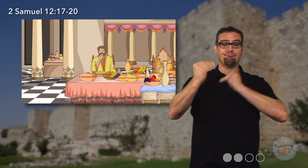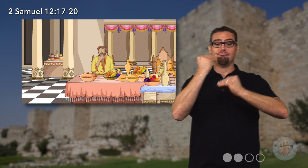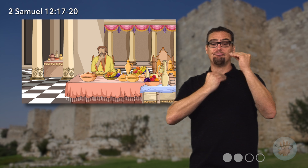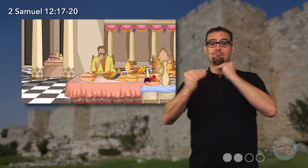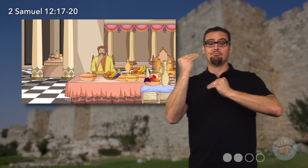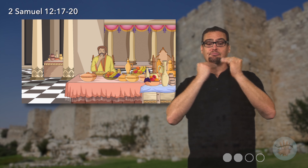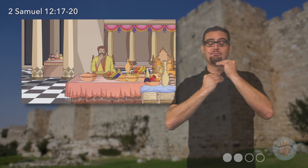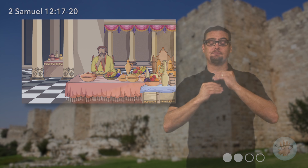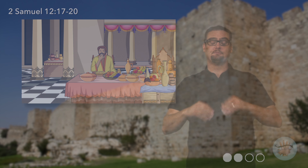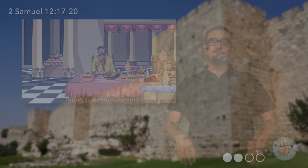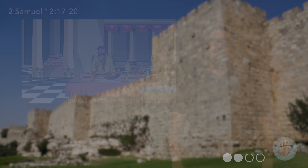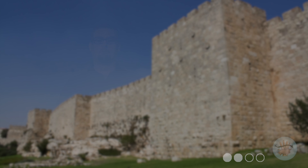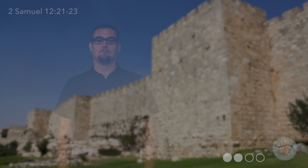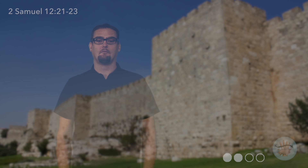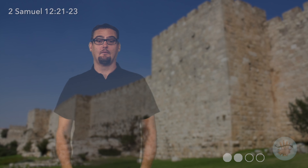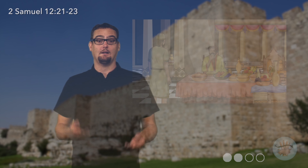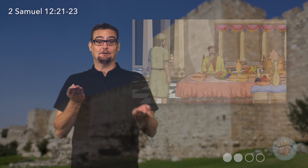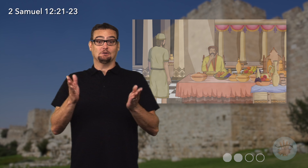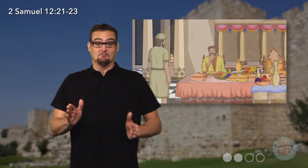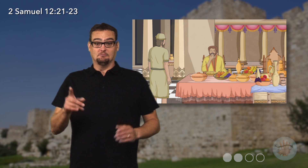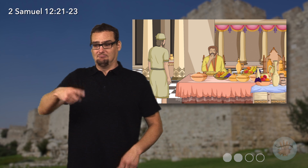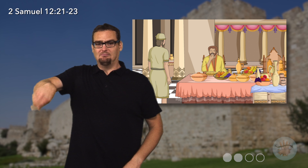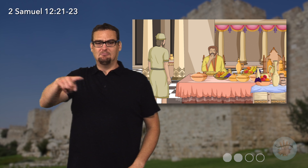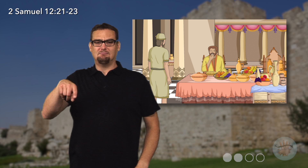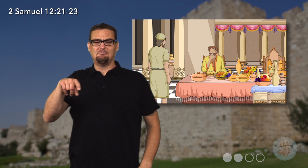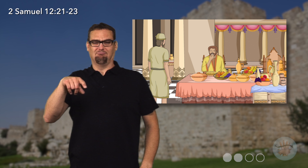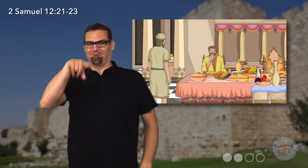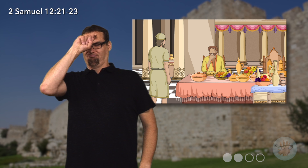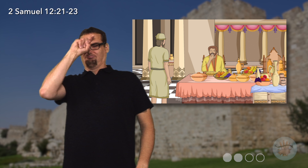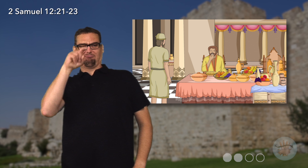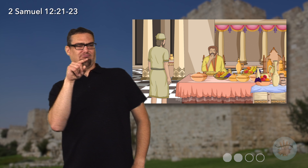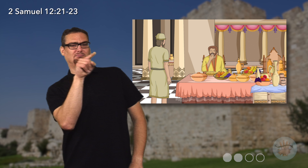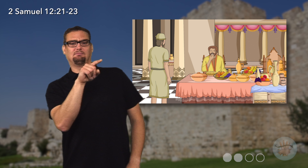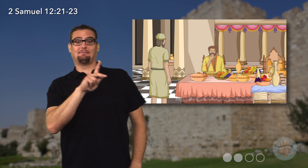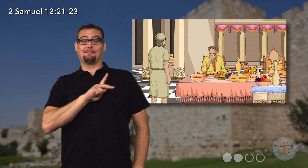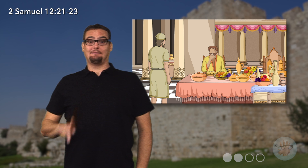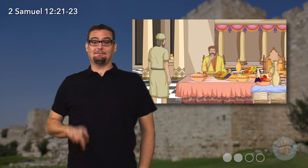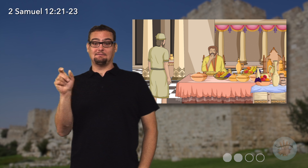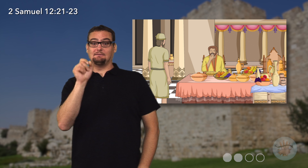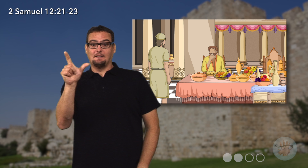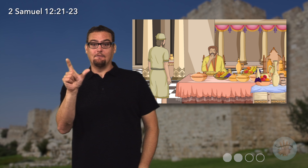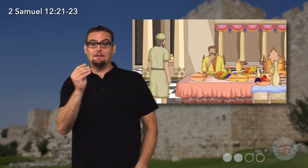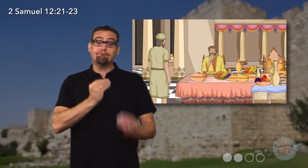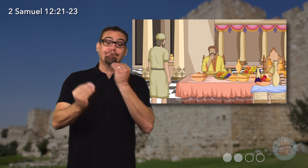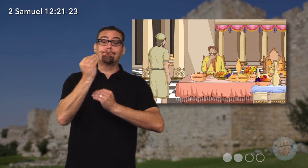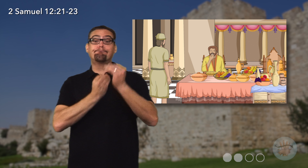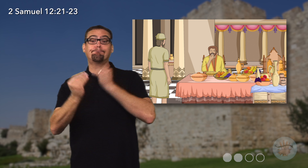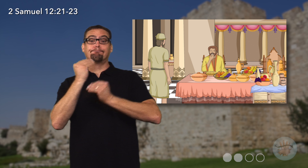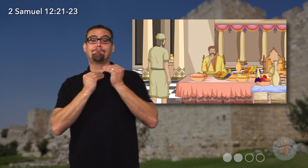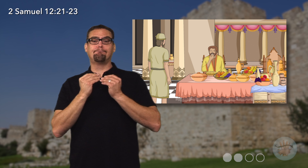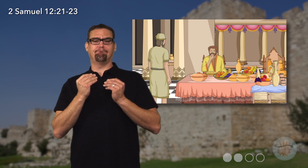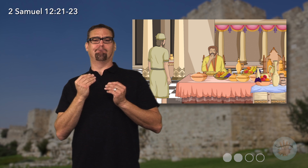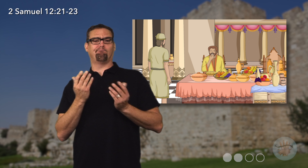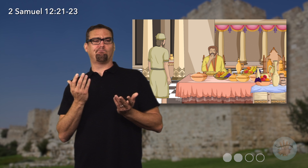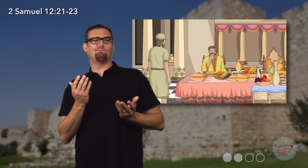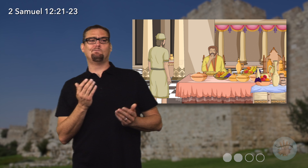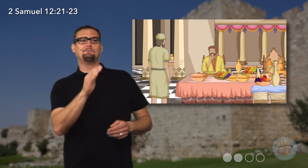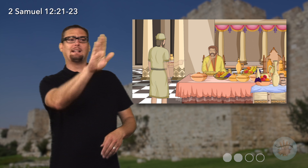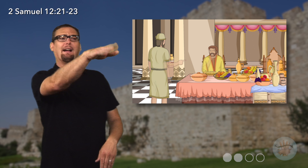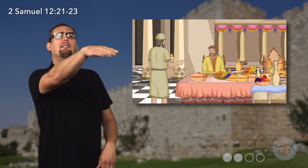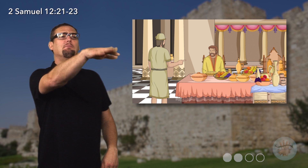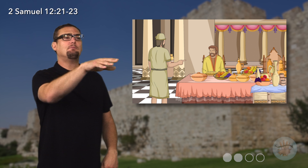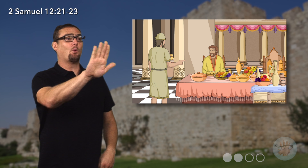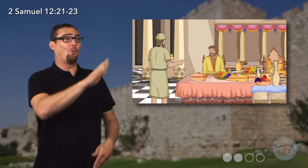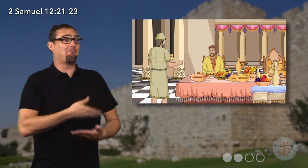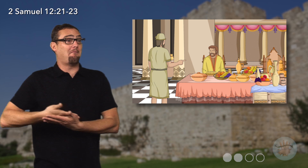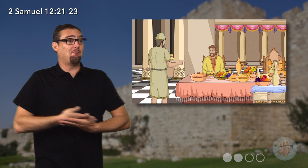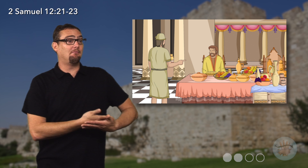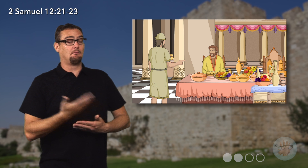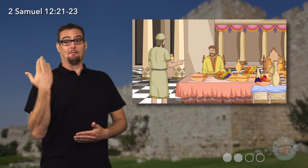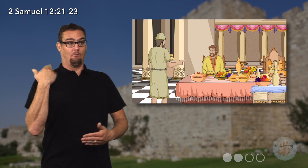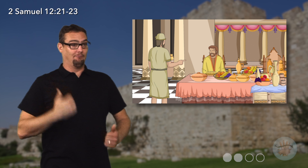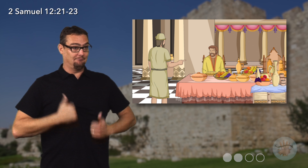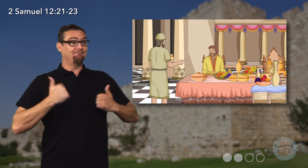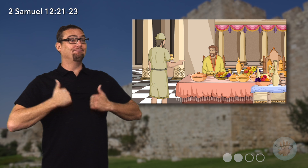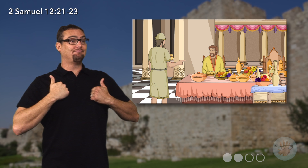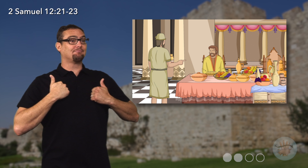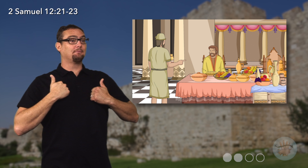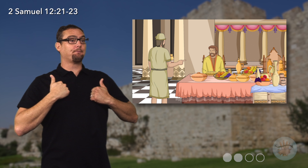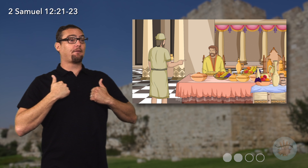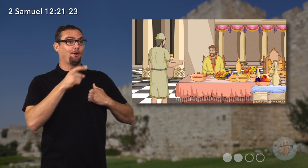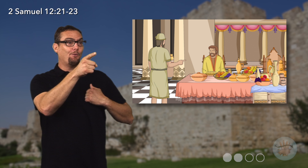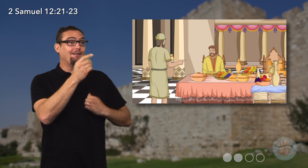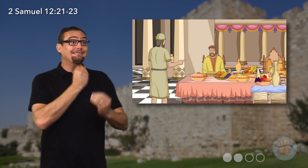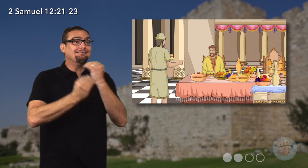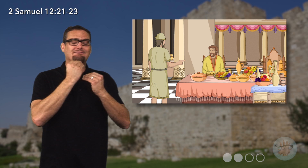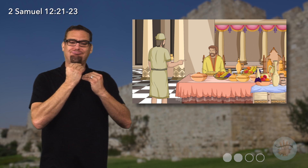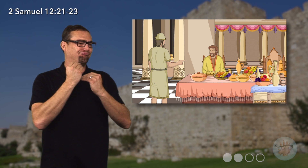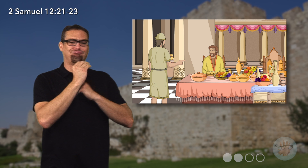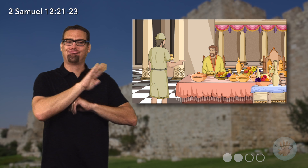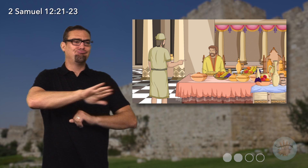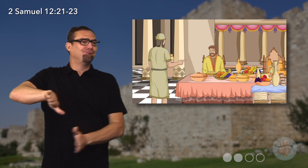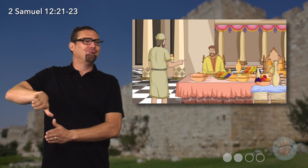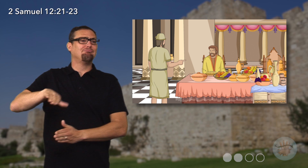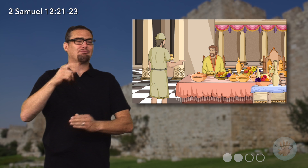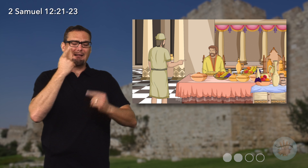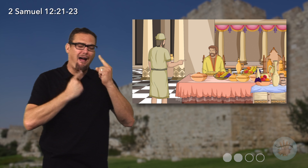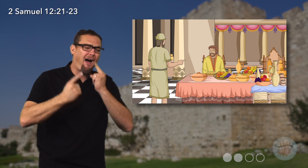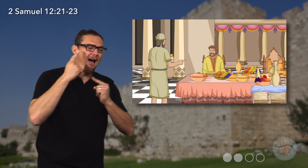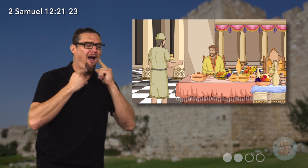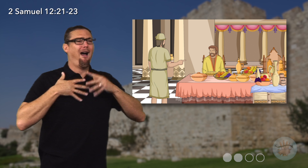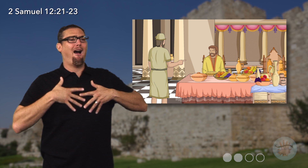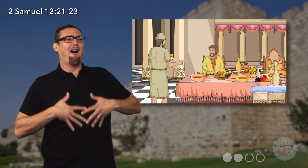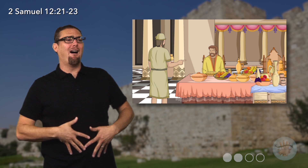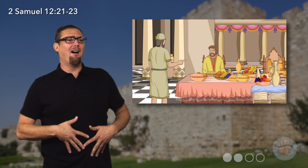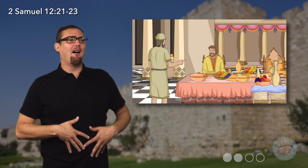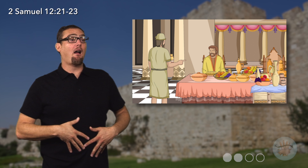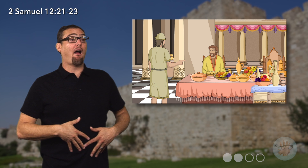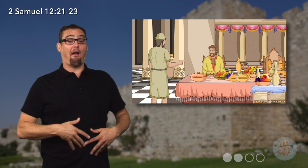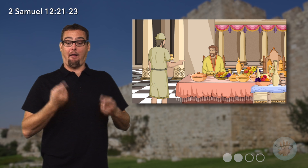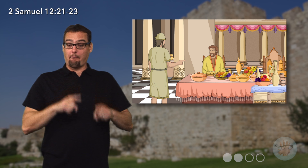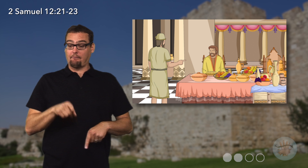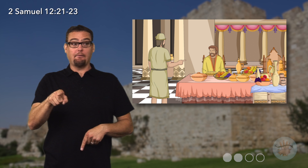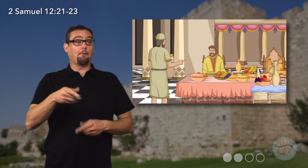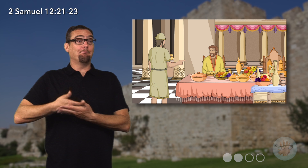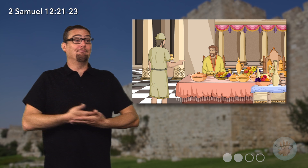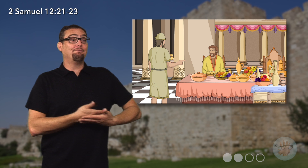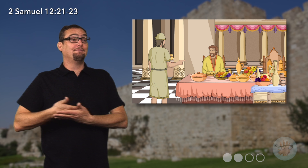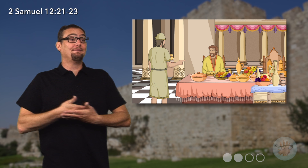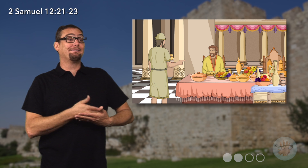“What is this you have done?” his servants asked.